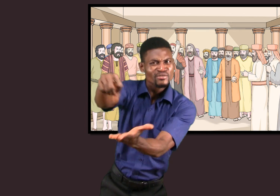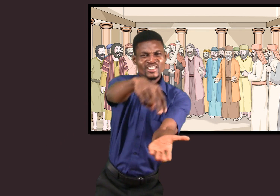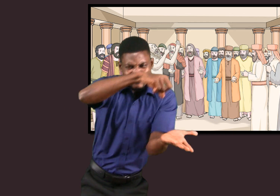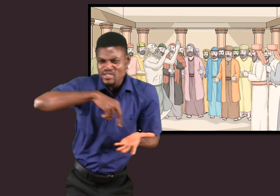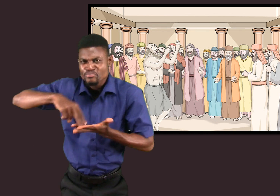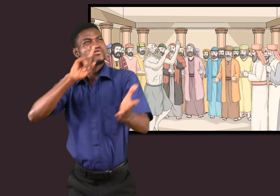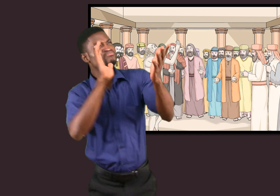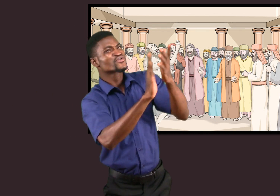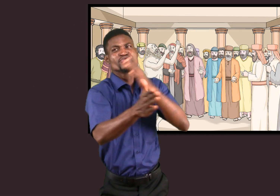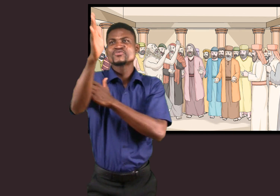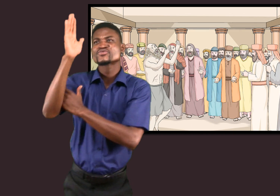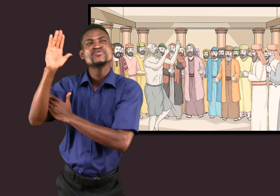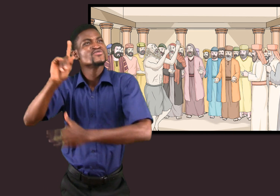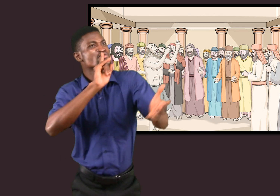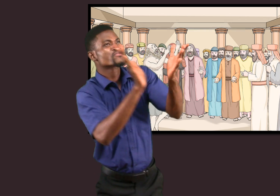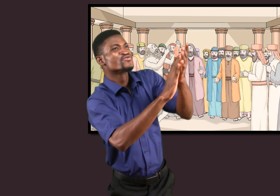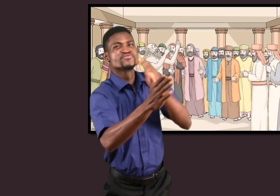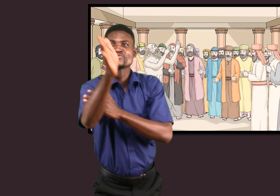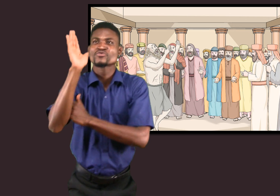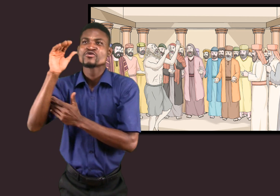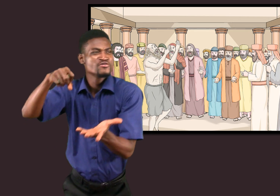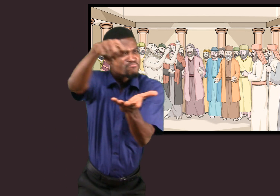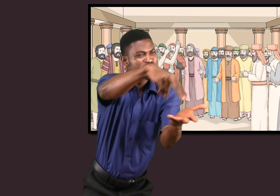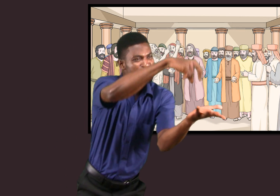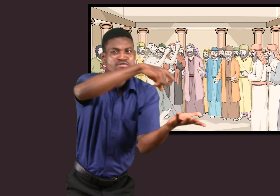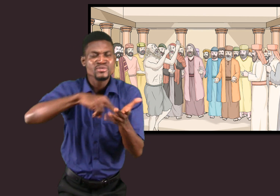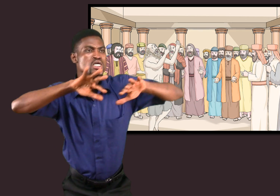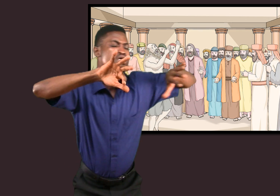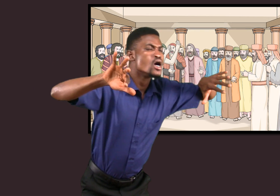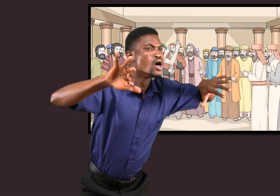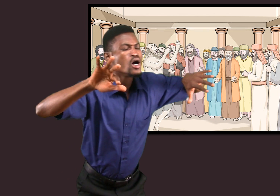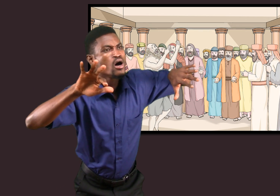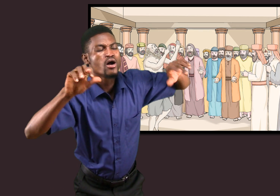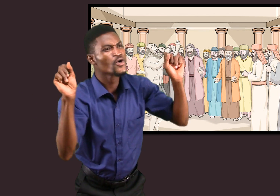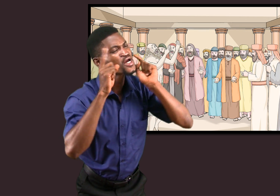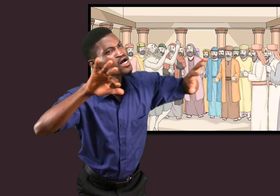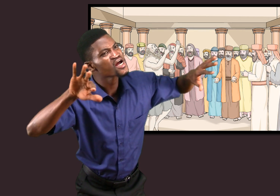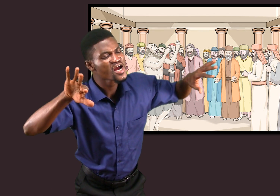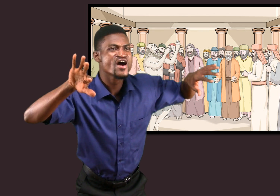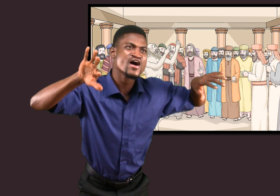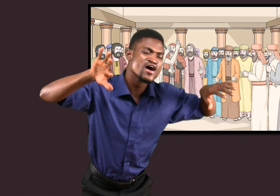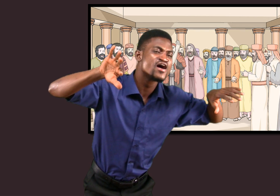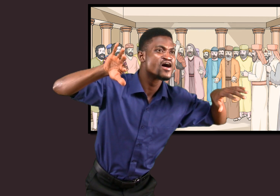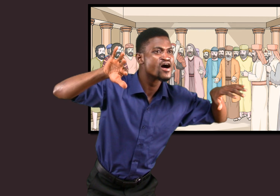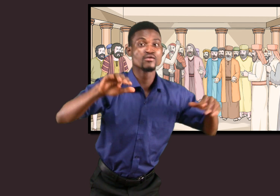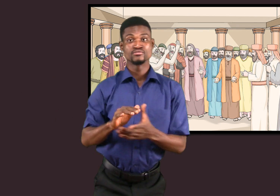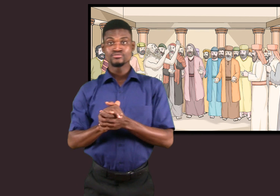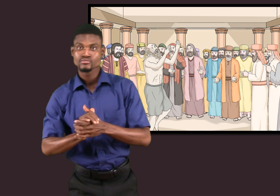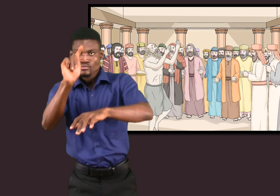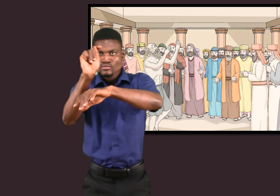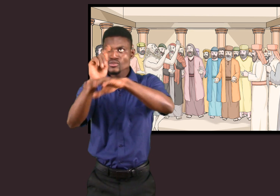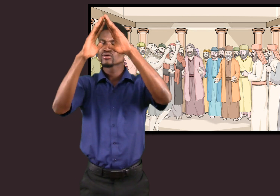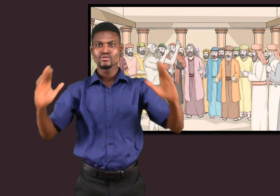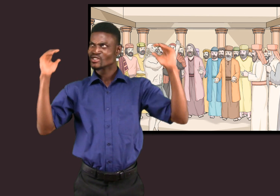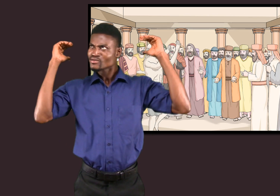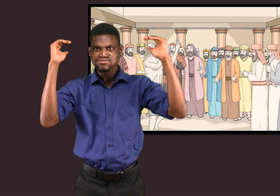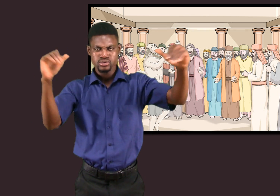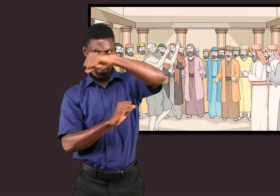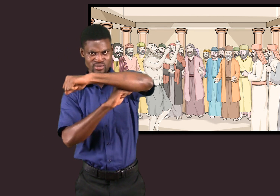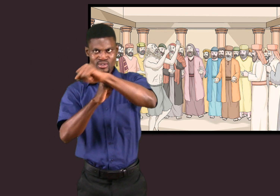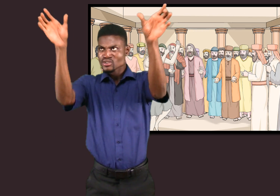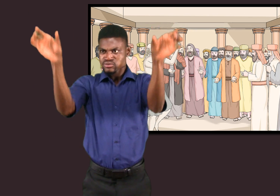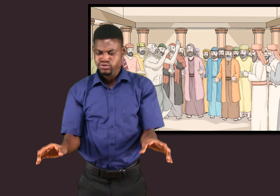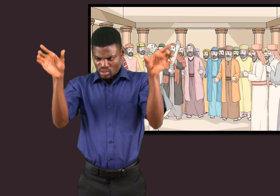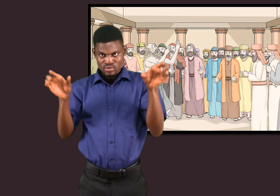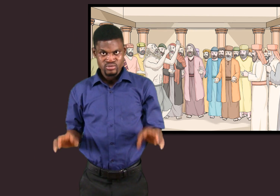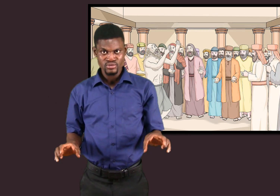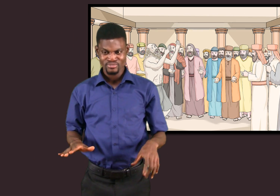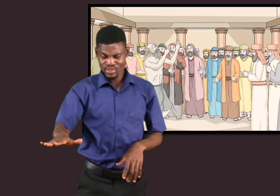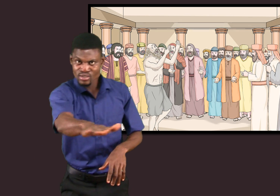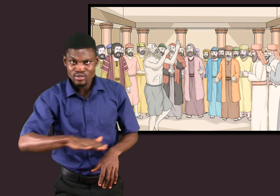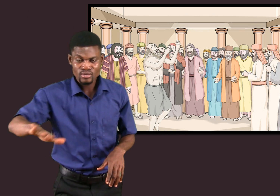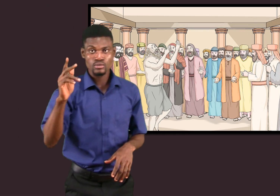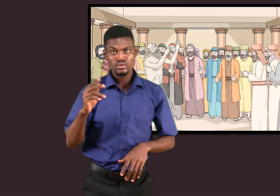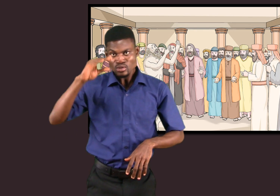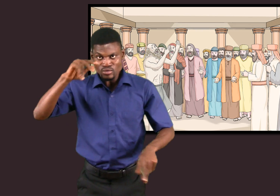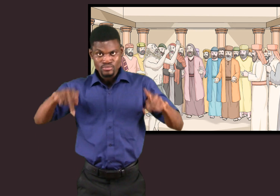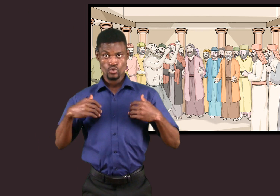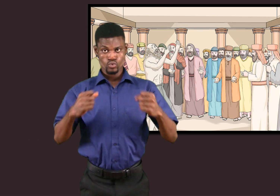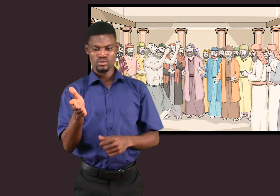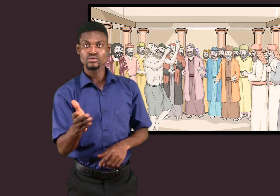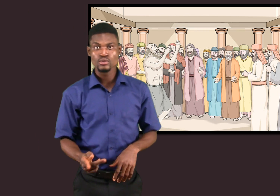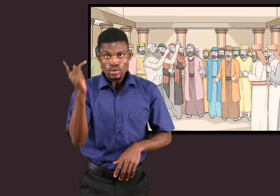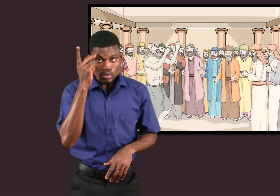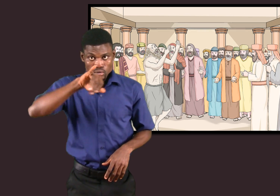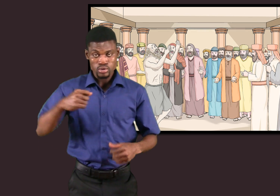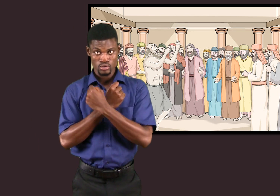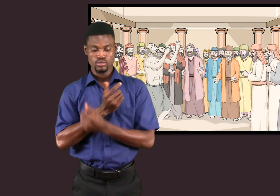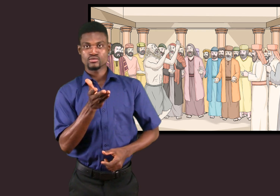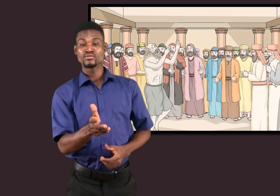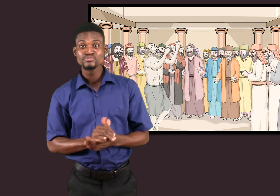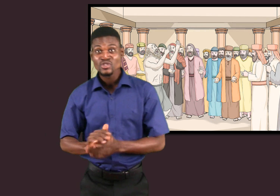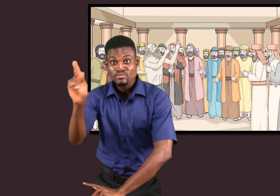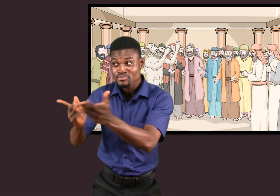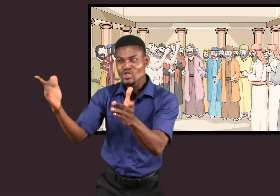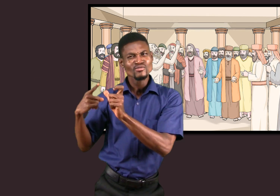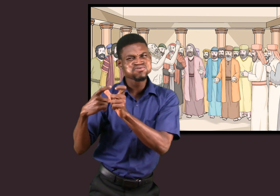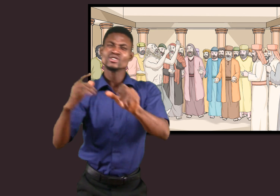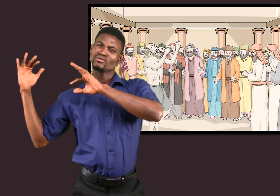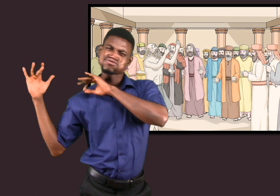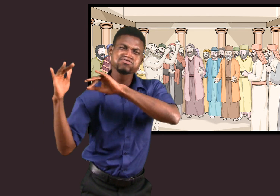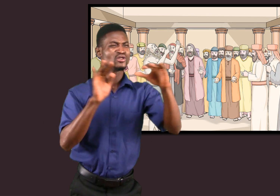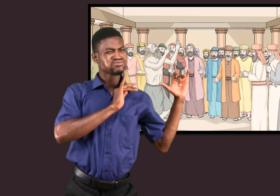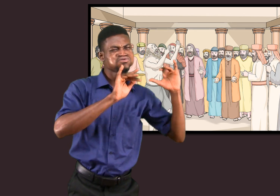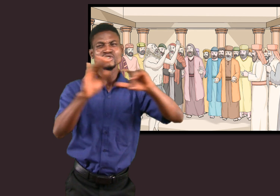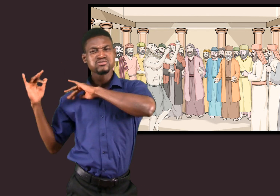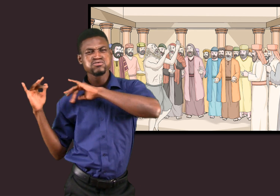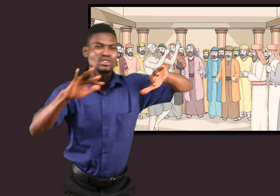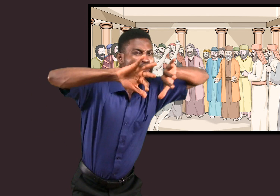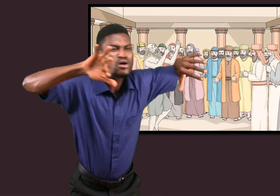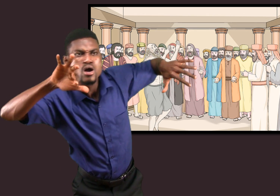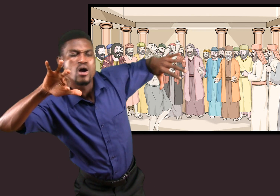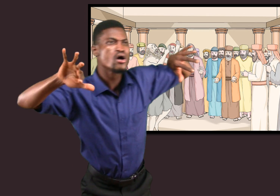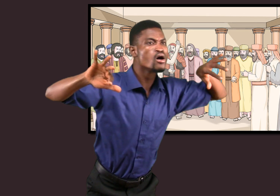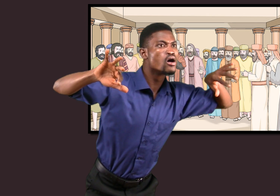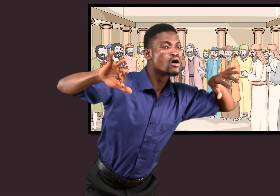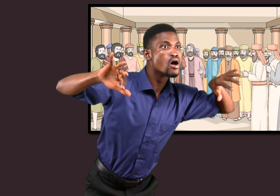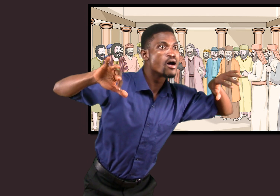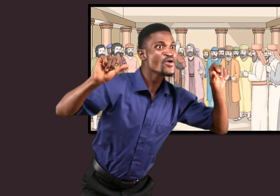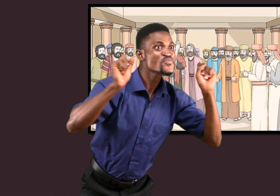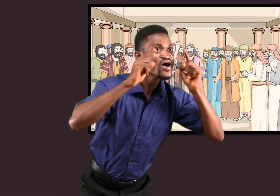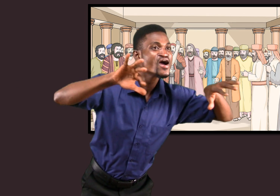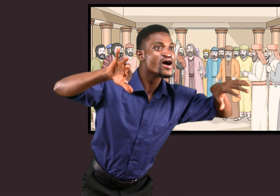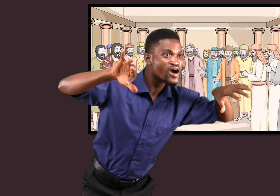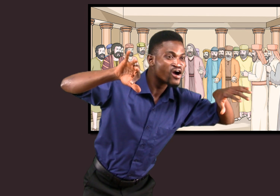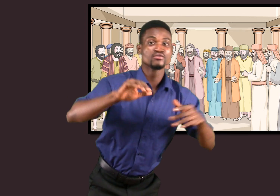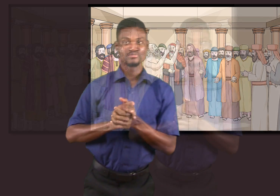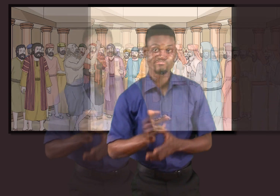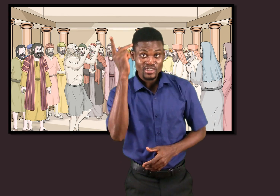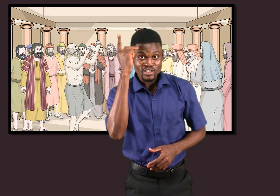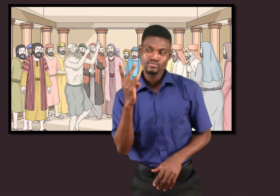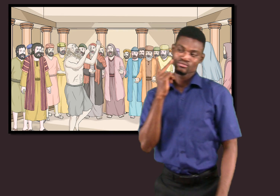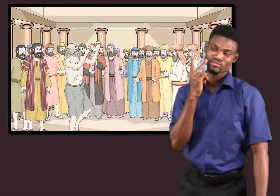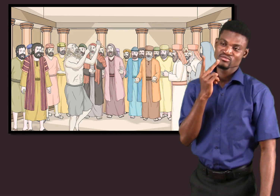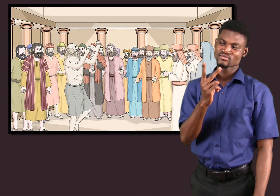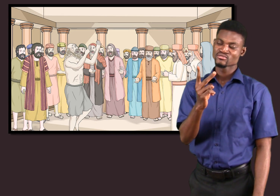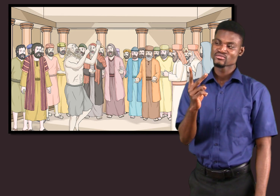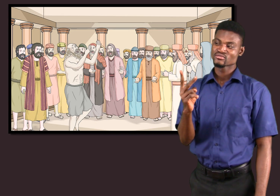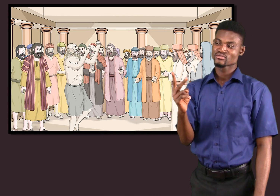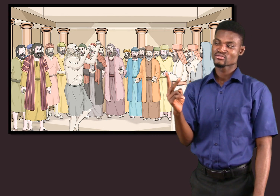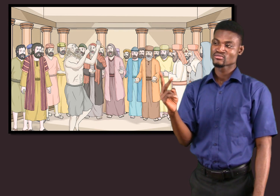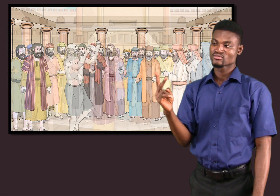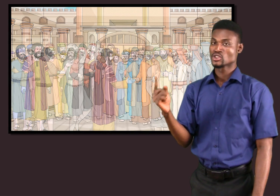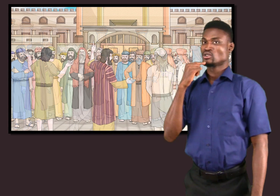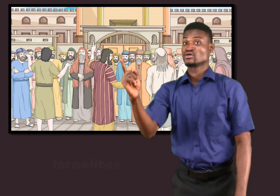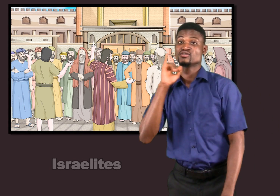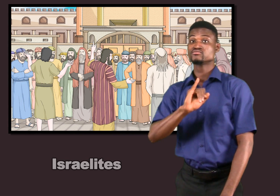While the man clung to Peter and John, all the people were astonished and ran to them in the walkway called Solomon’s Colonnade.